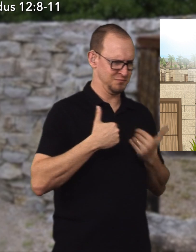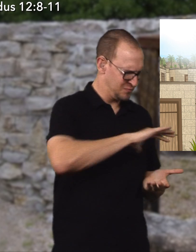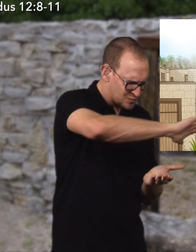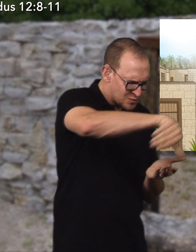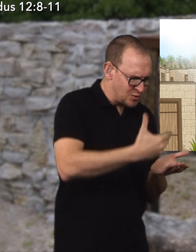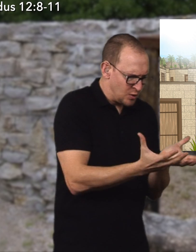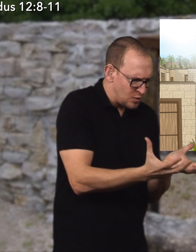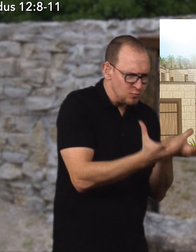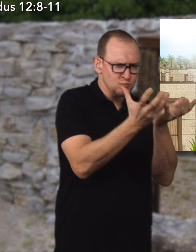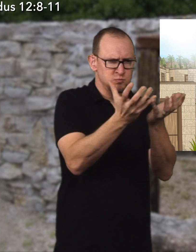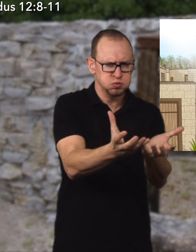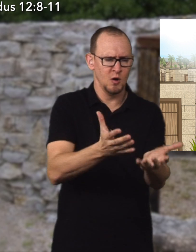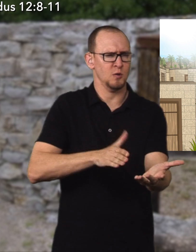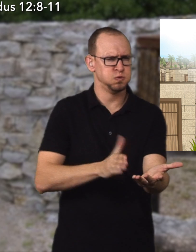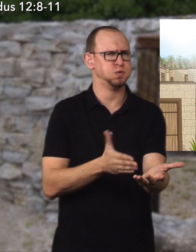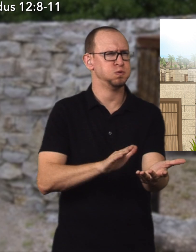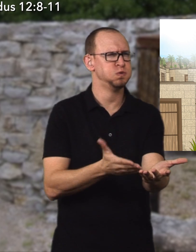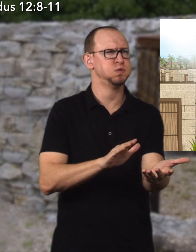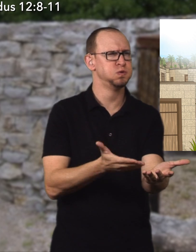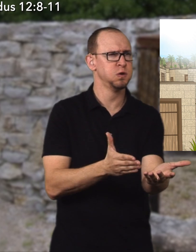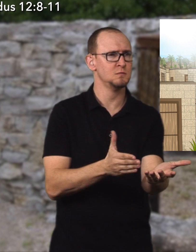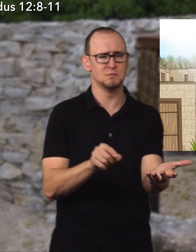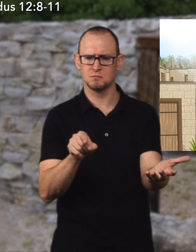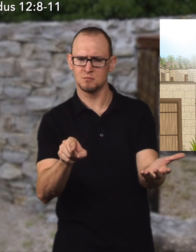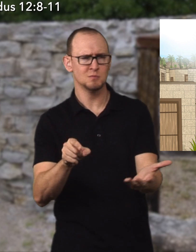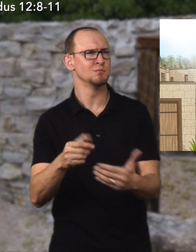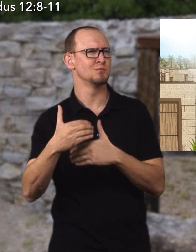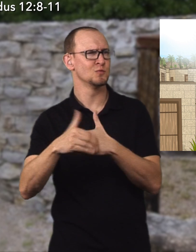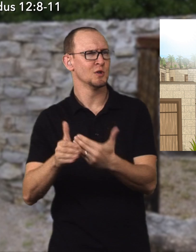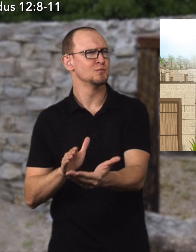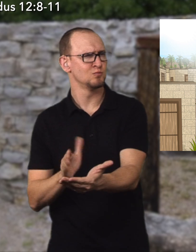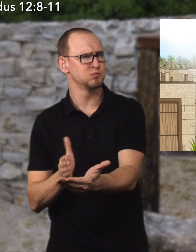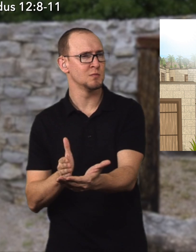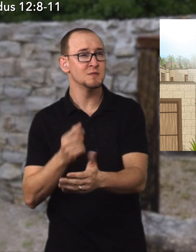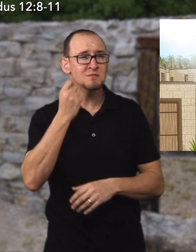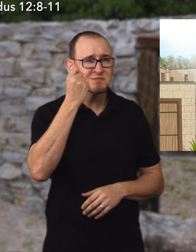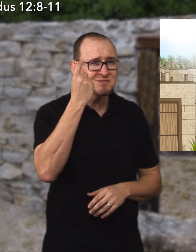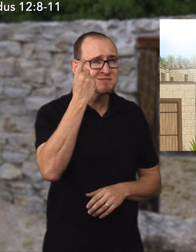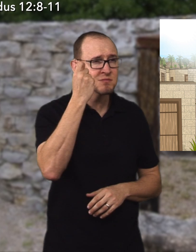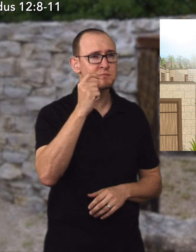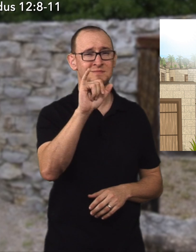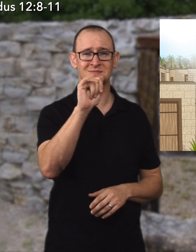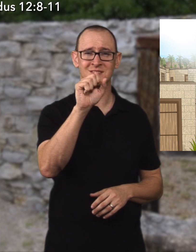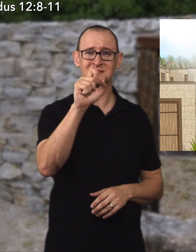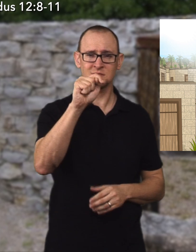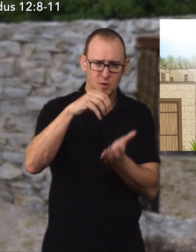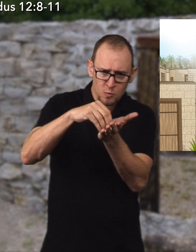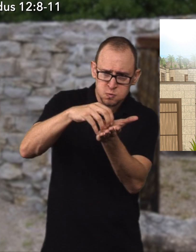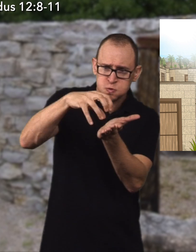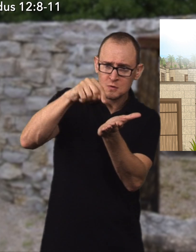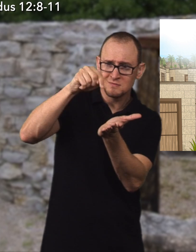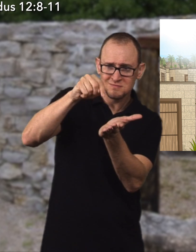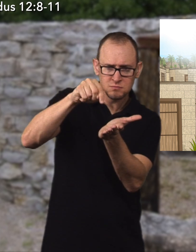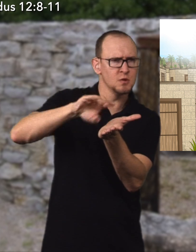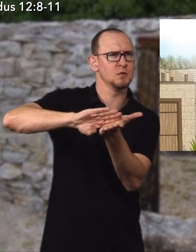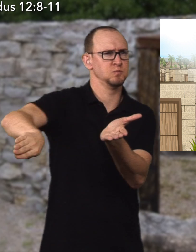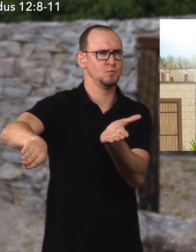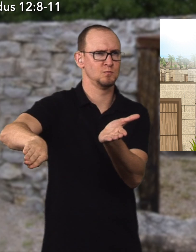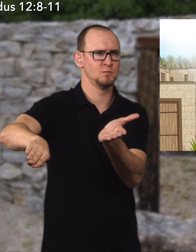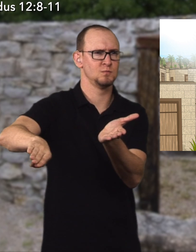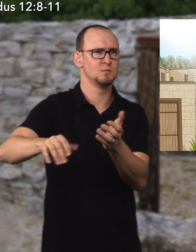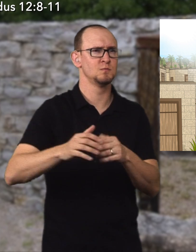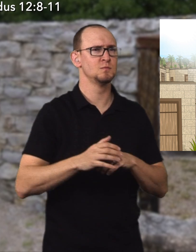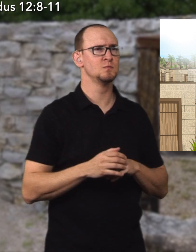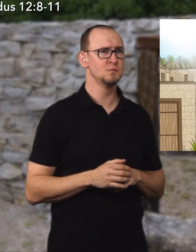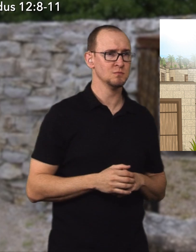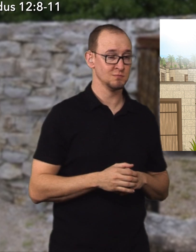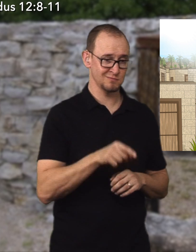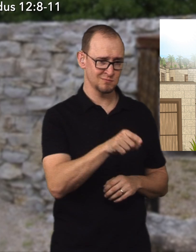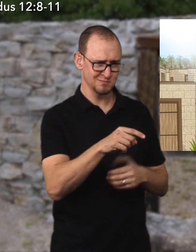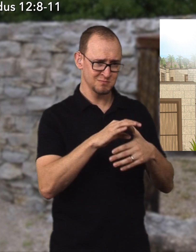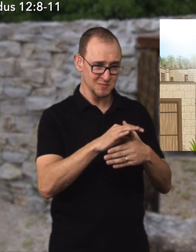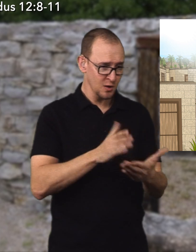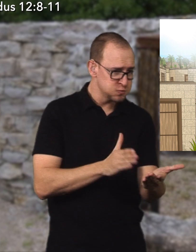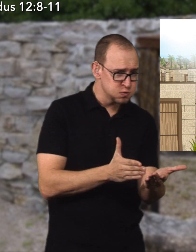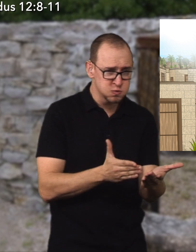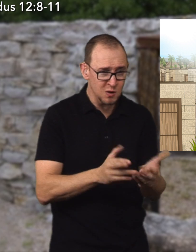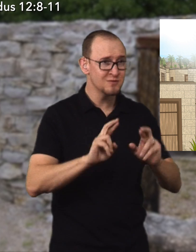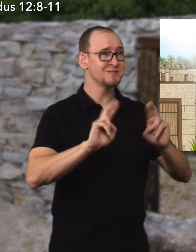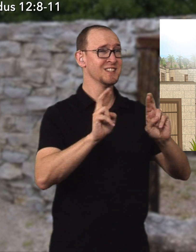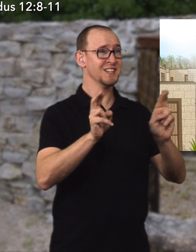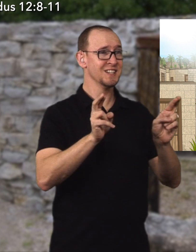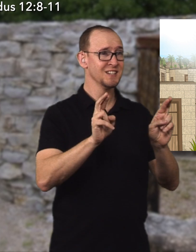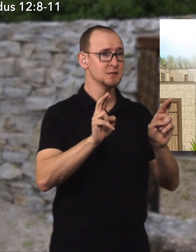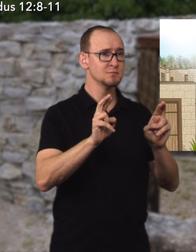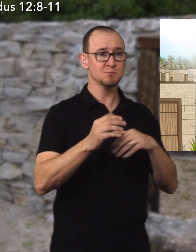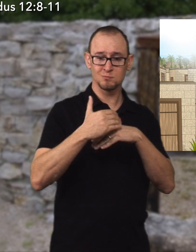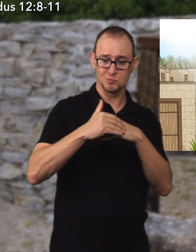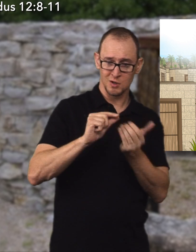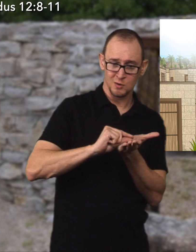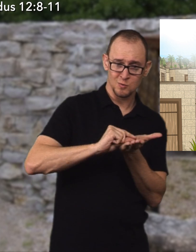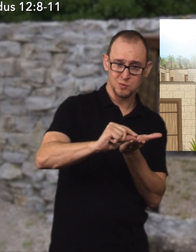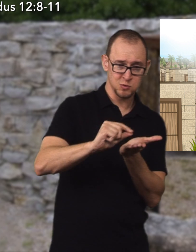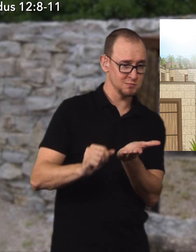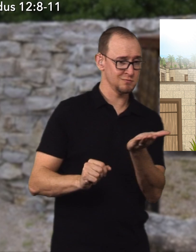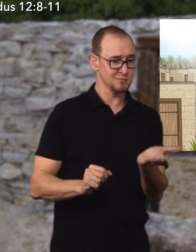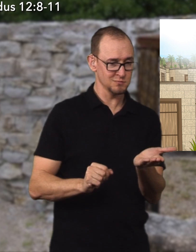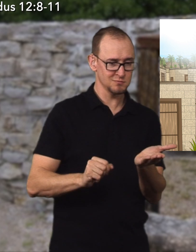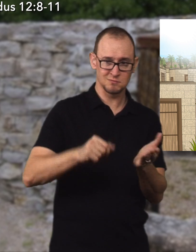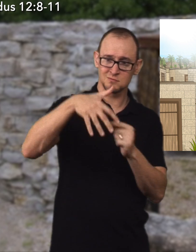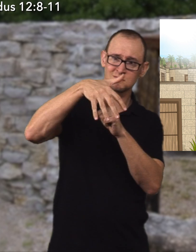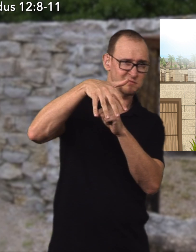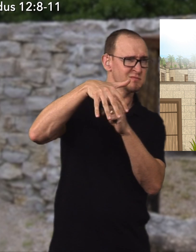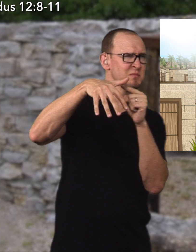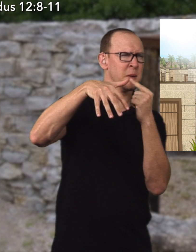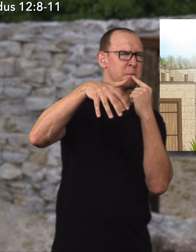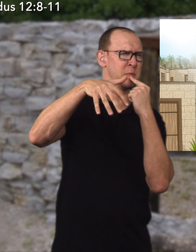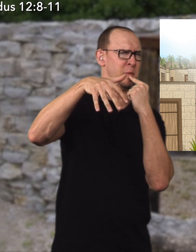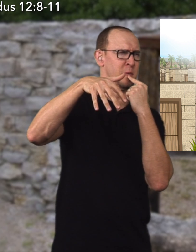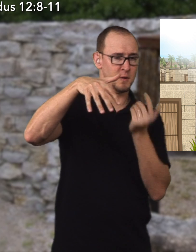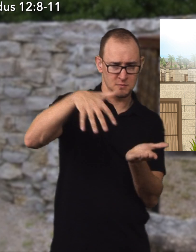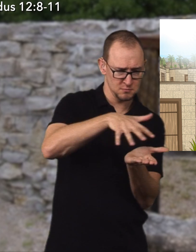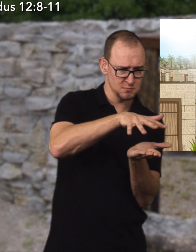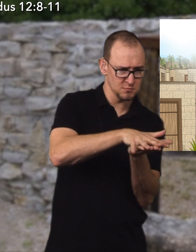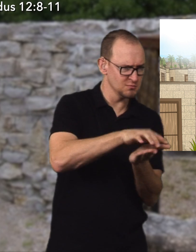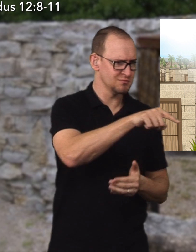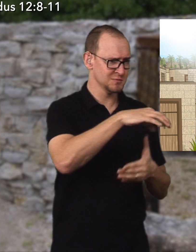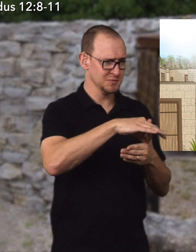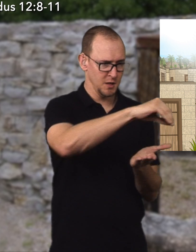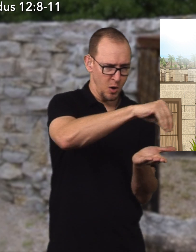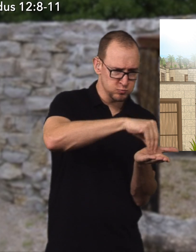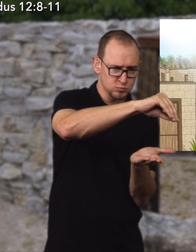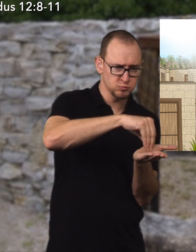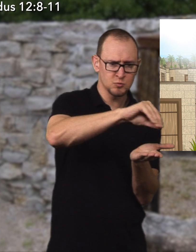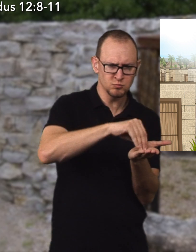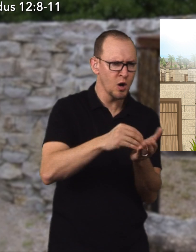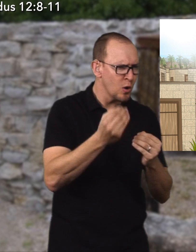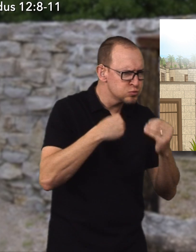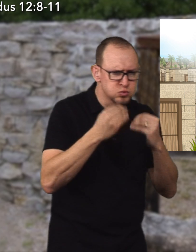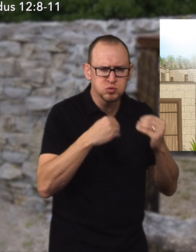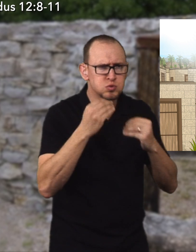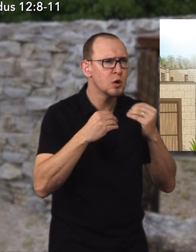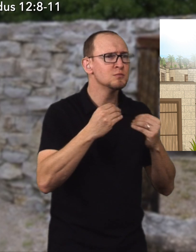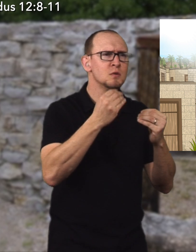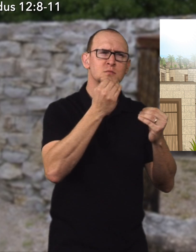Do not leave any of it until morning; before the morning you must burn up any part that is left over.